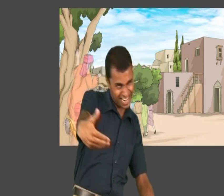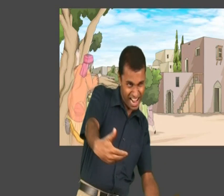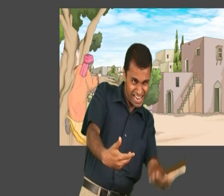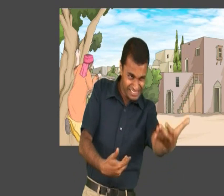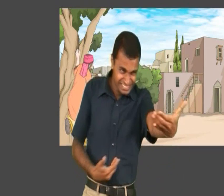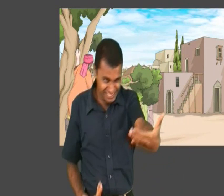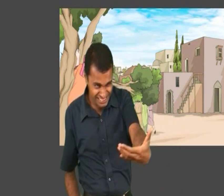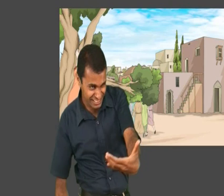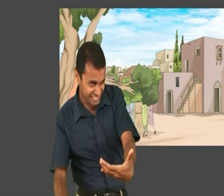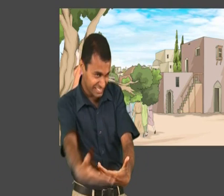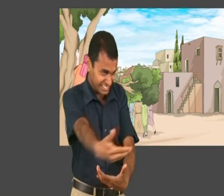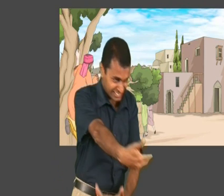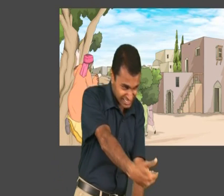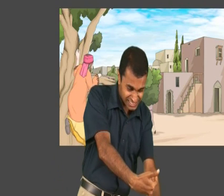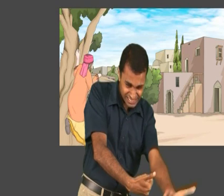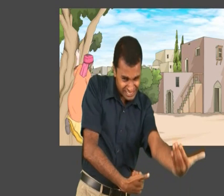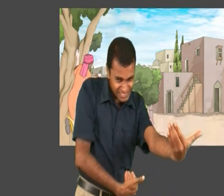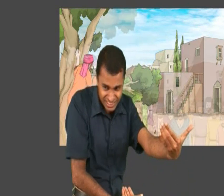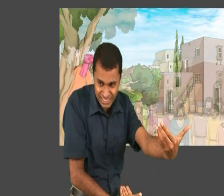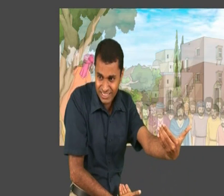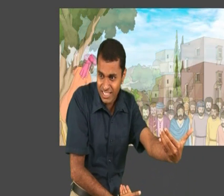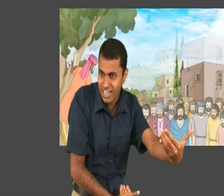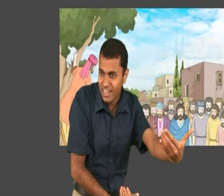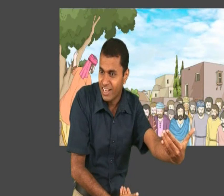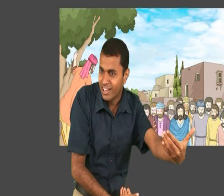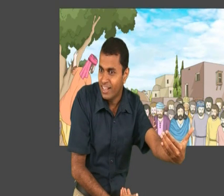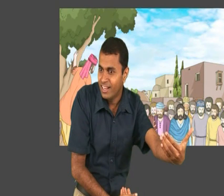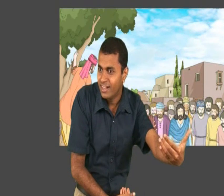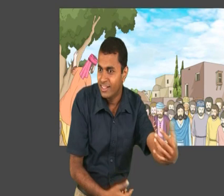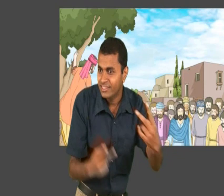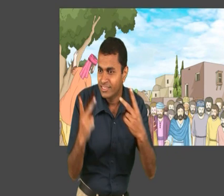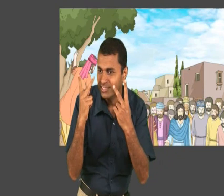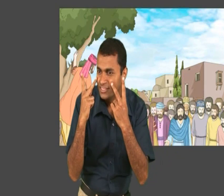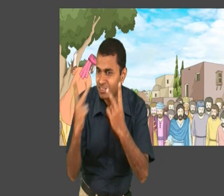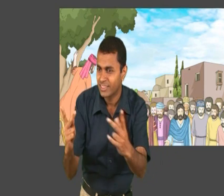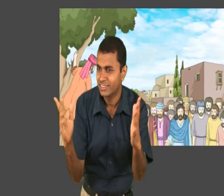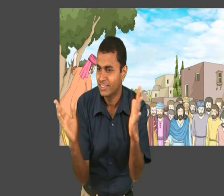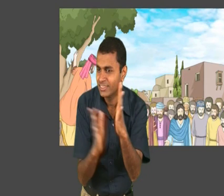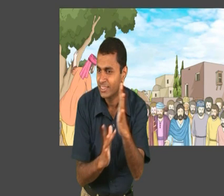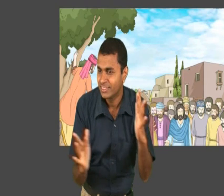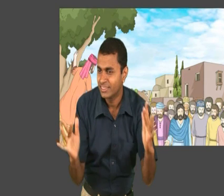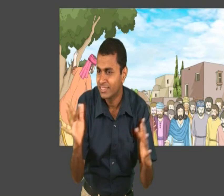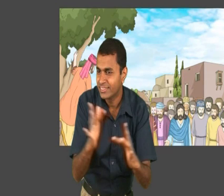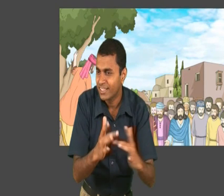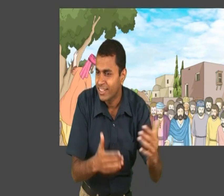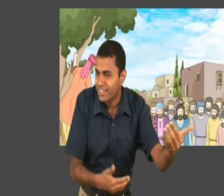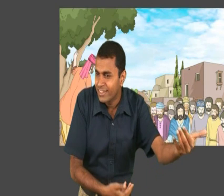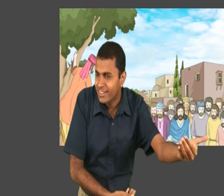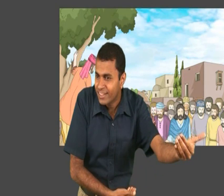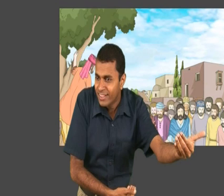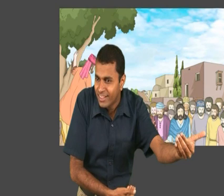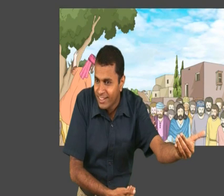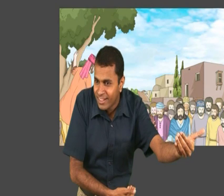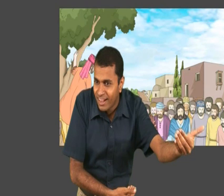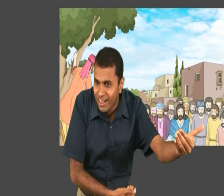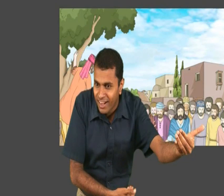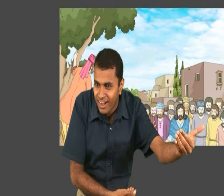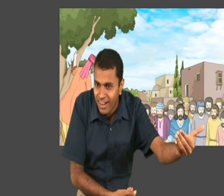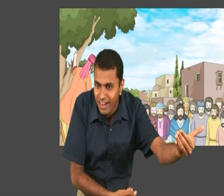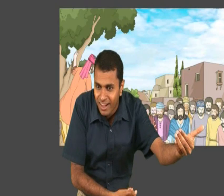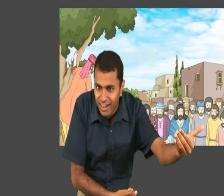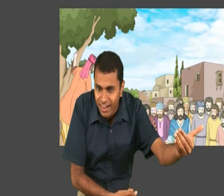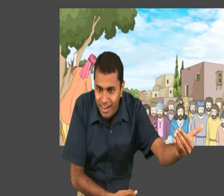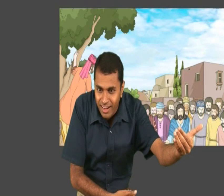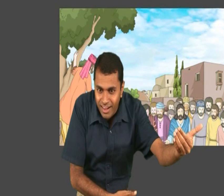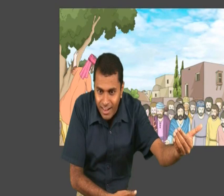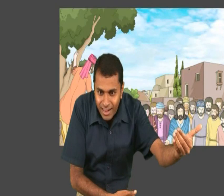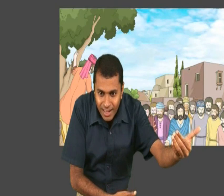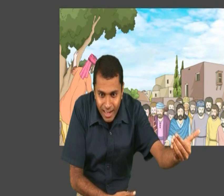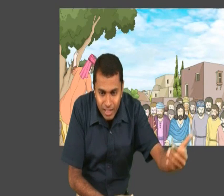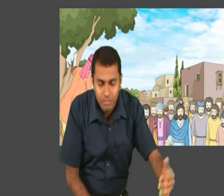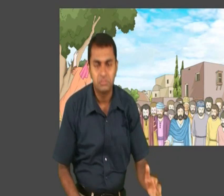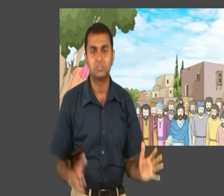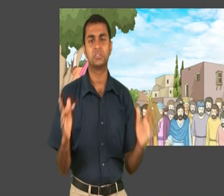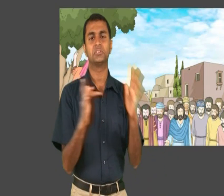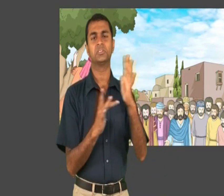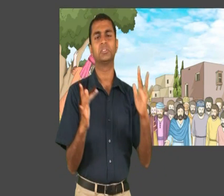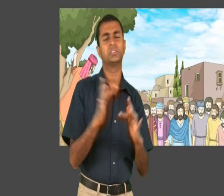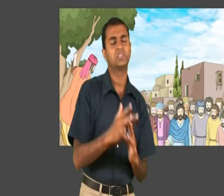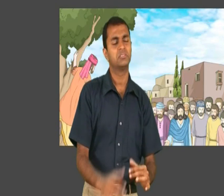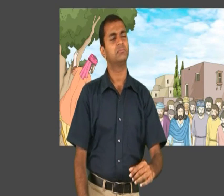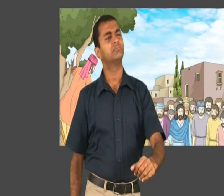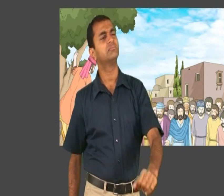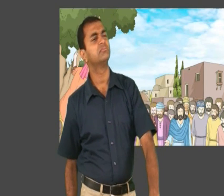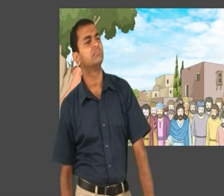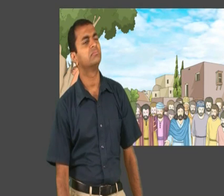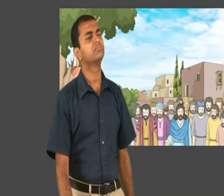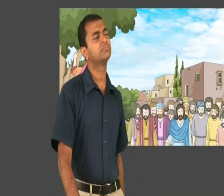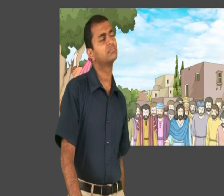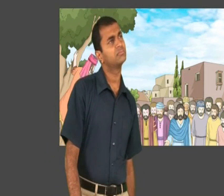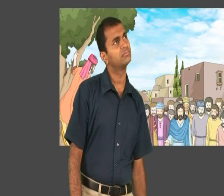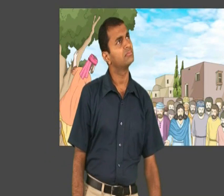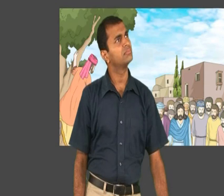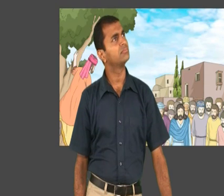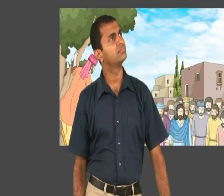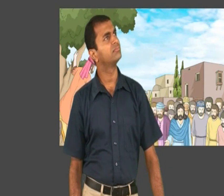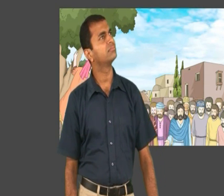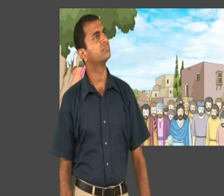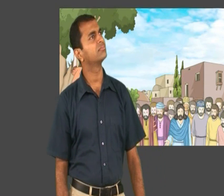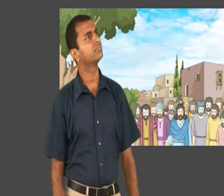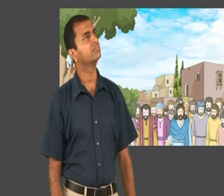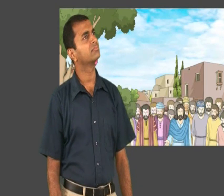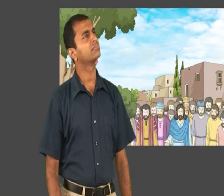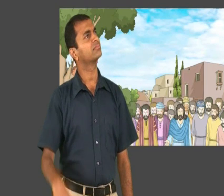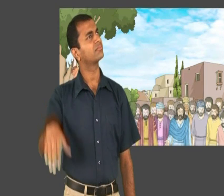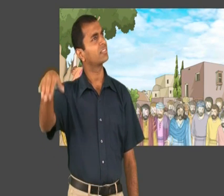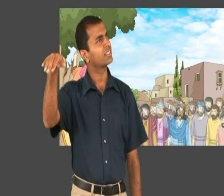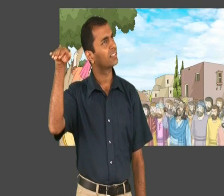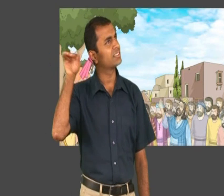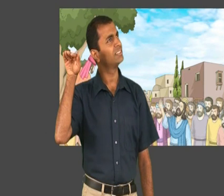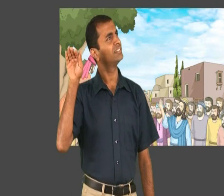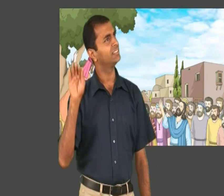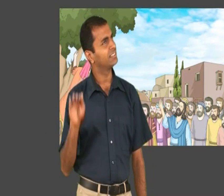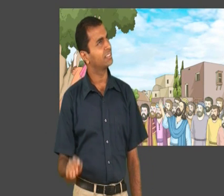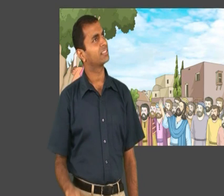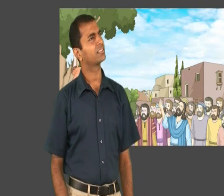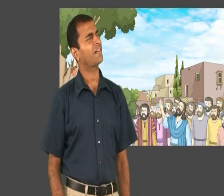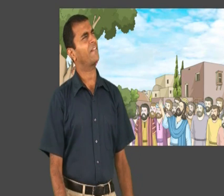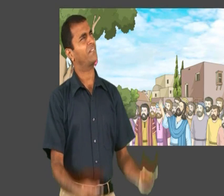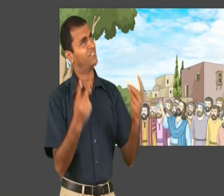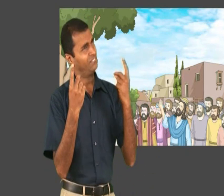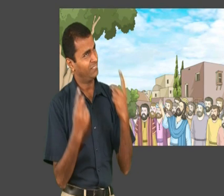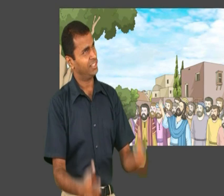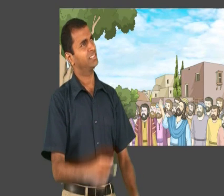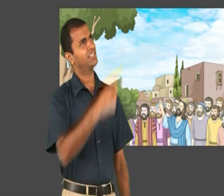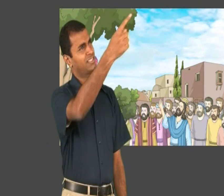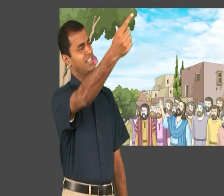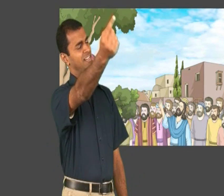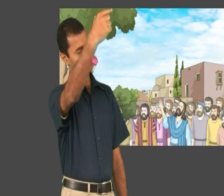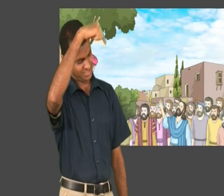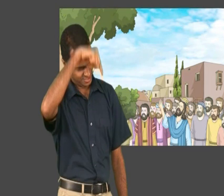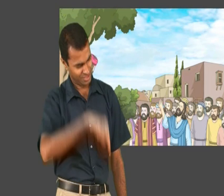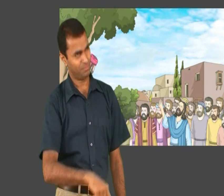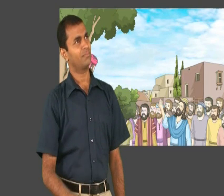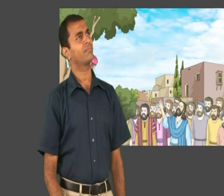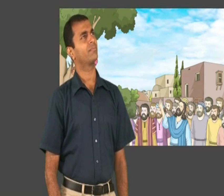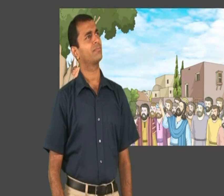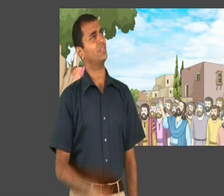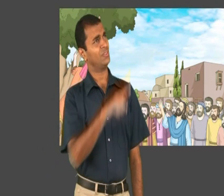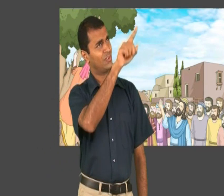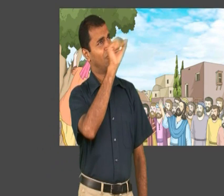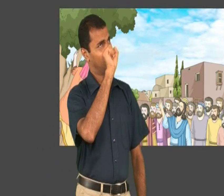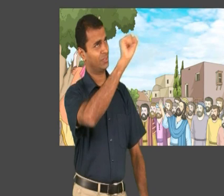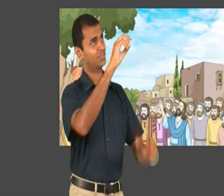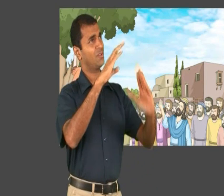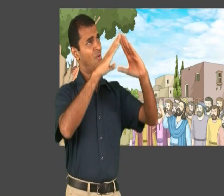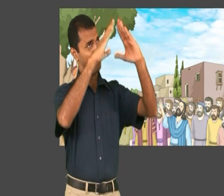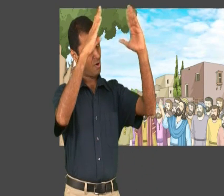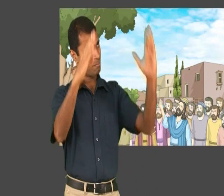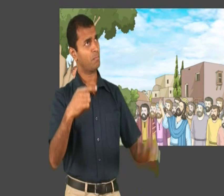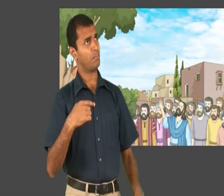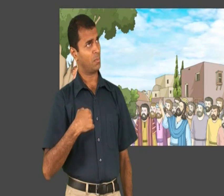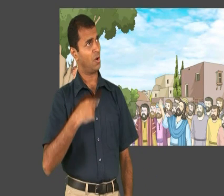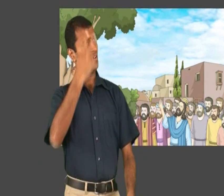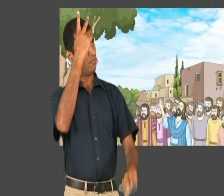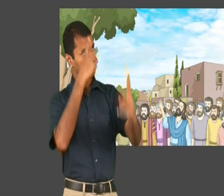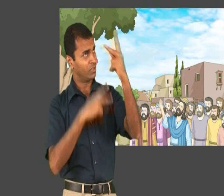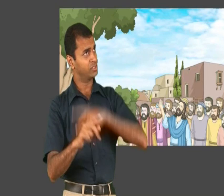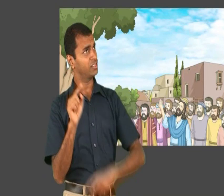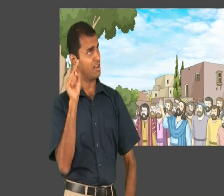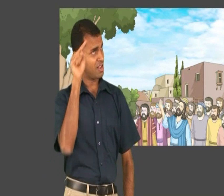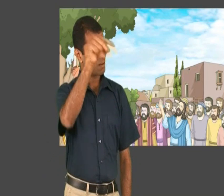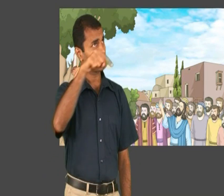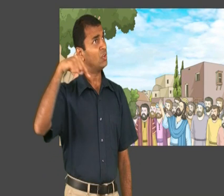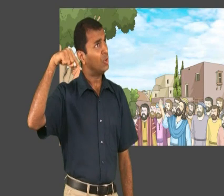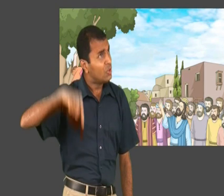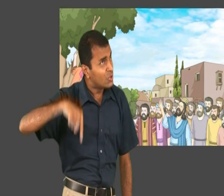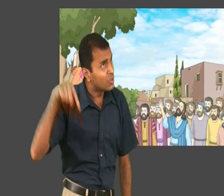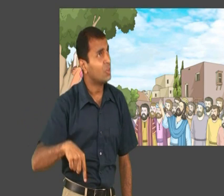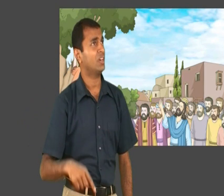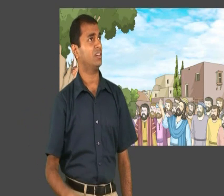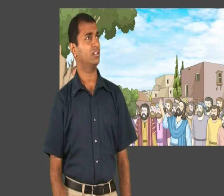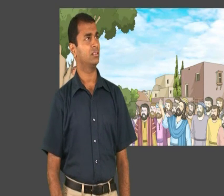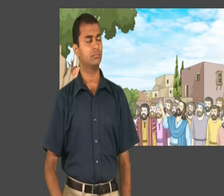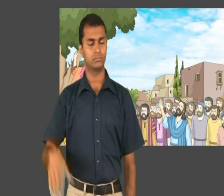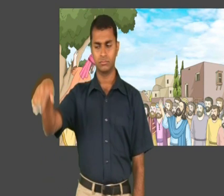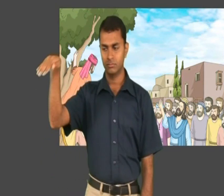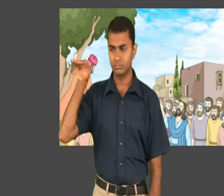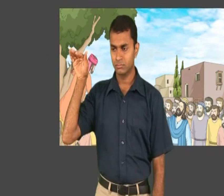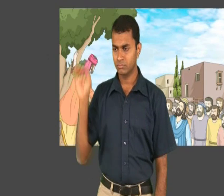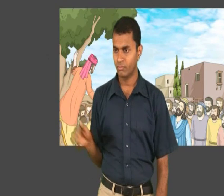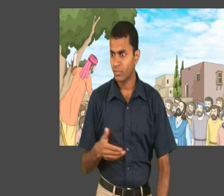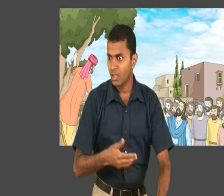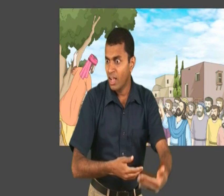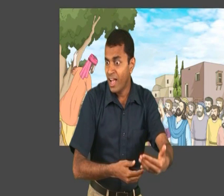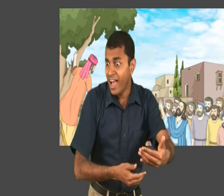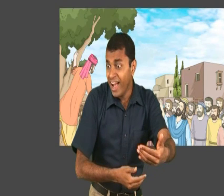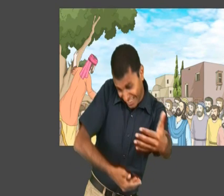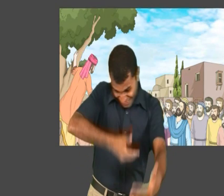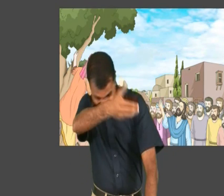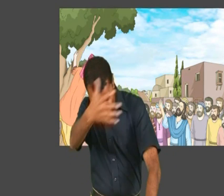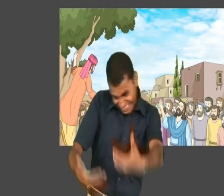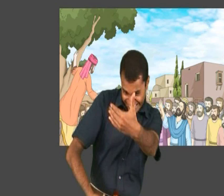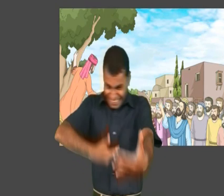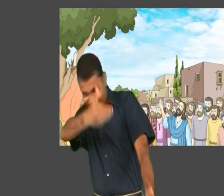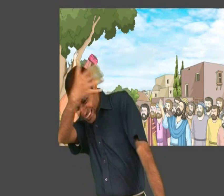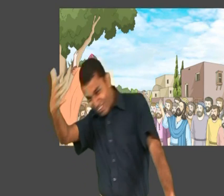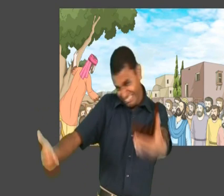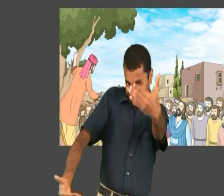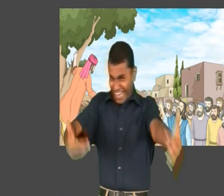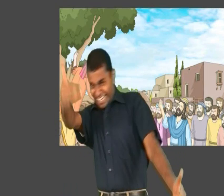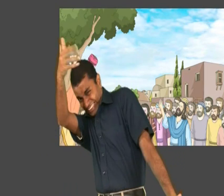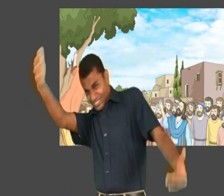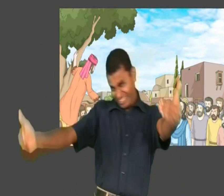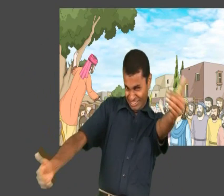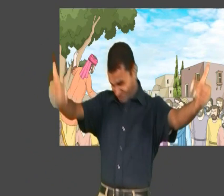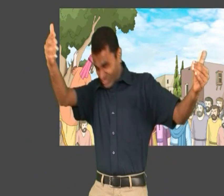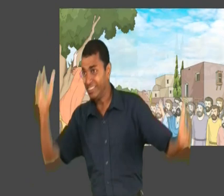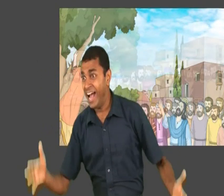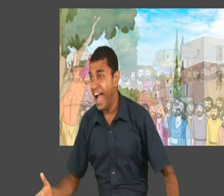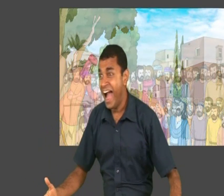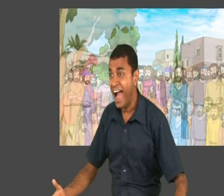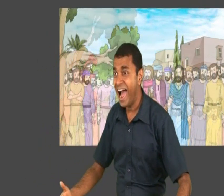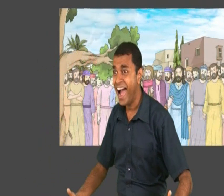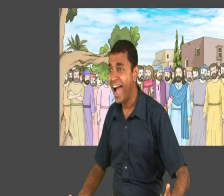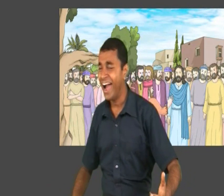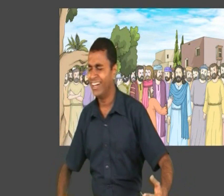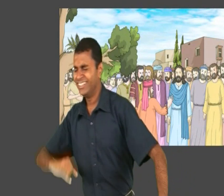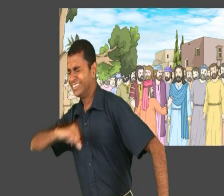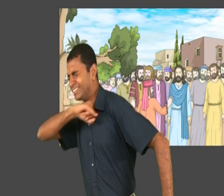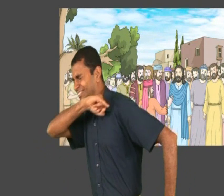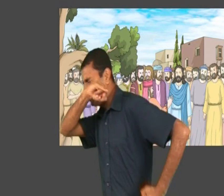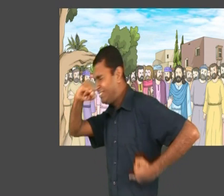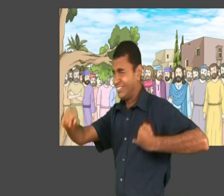When Jesus came to that place, He looked up and said, “Zacchaeus, hurry down, for I must stay at your house today.”